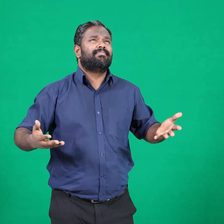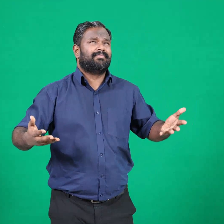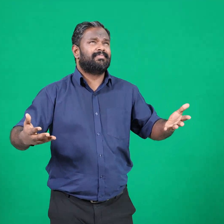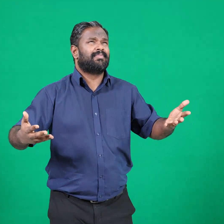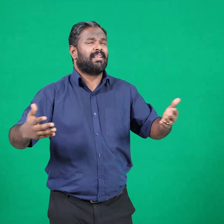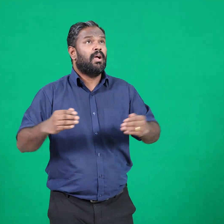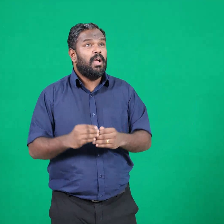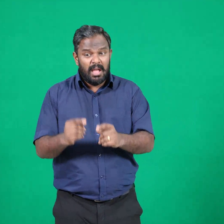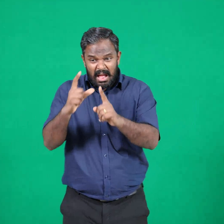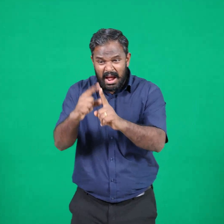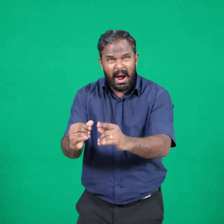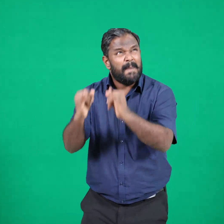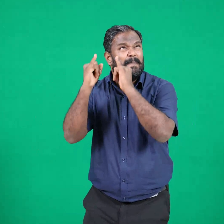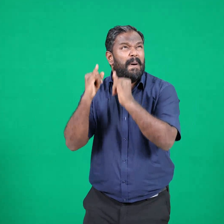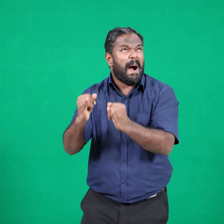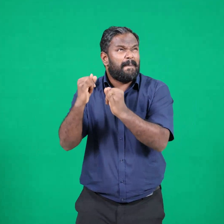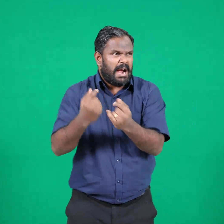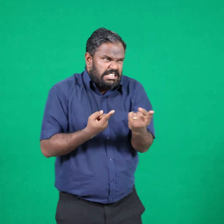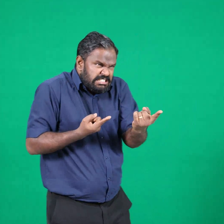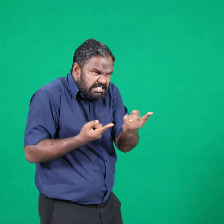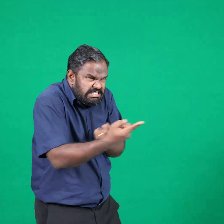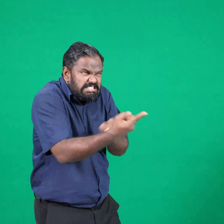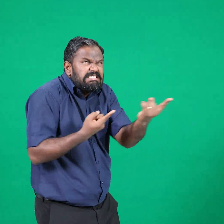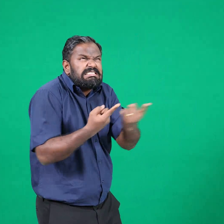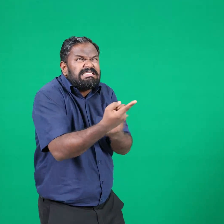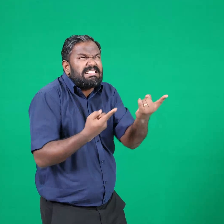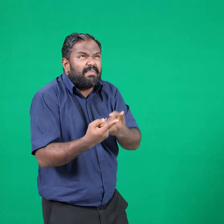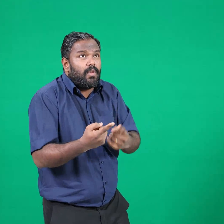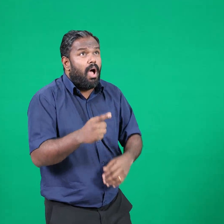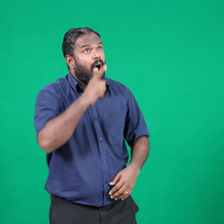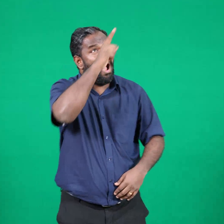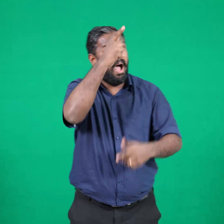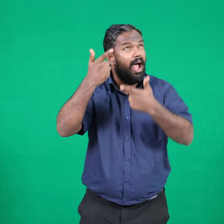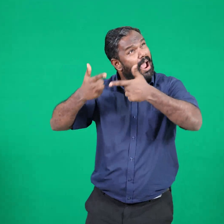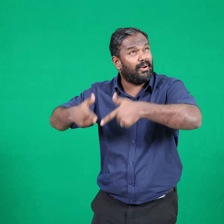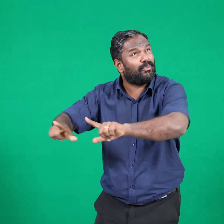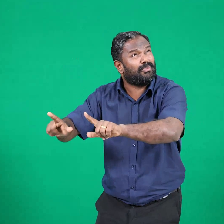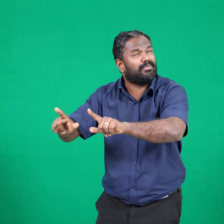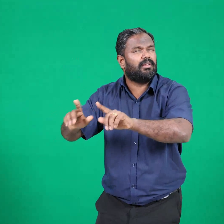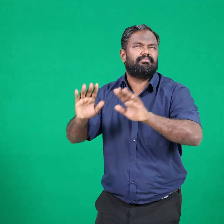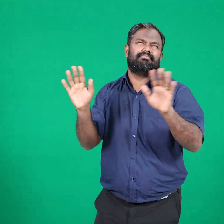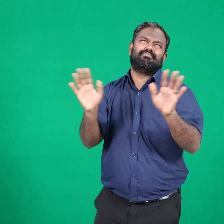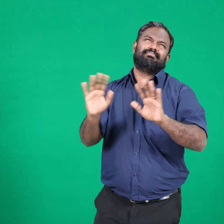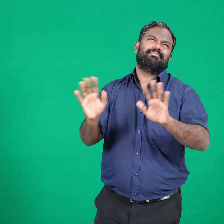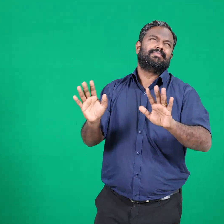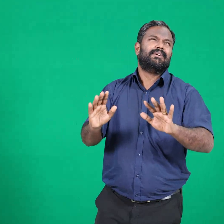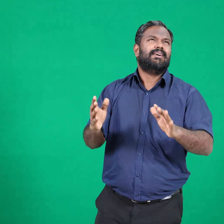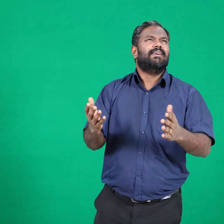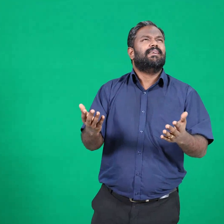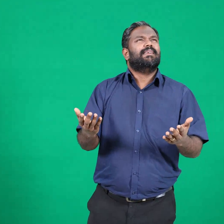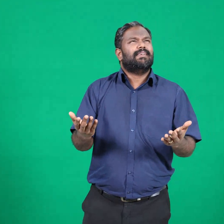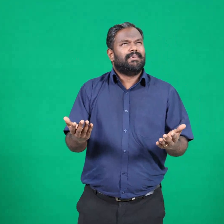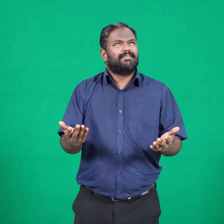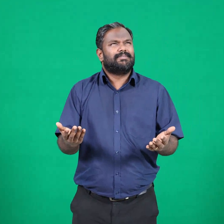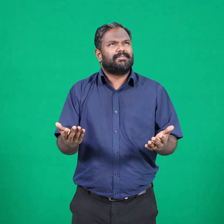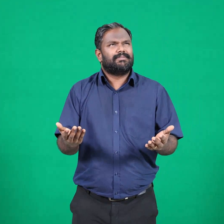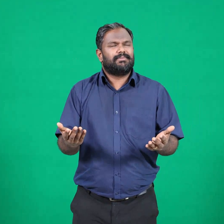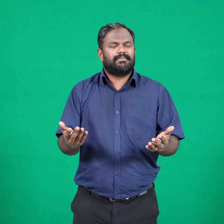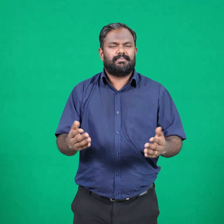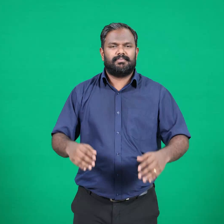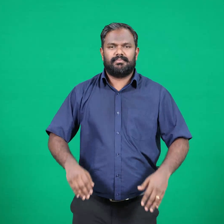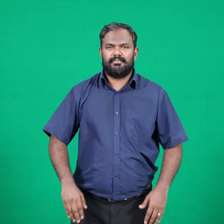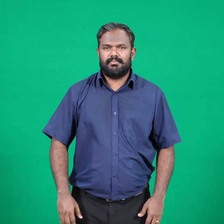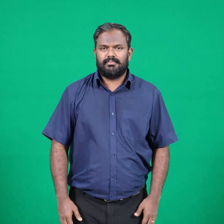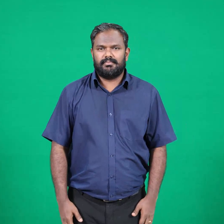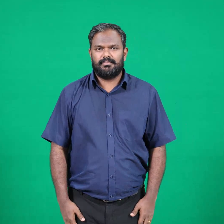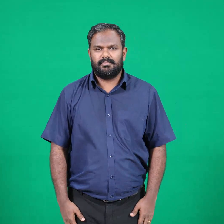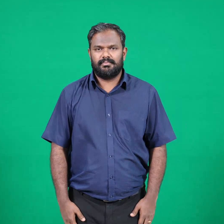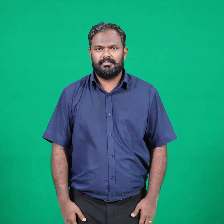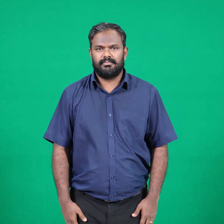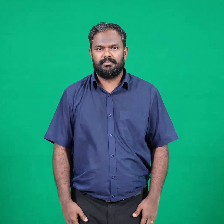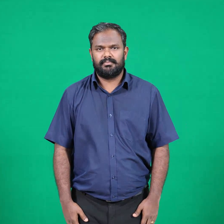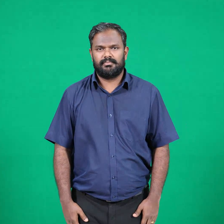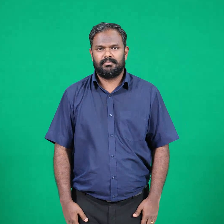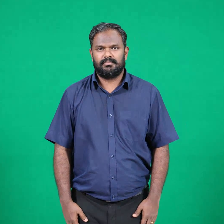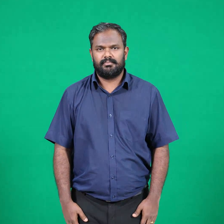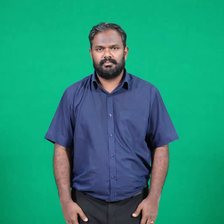And lead us not into temptation. '"